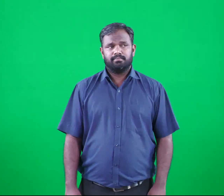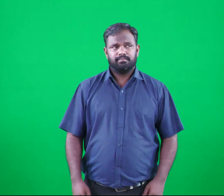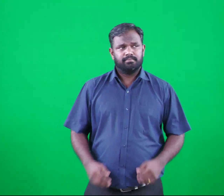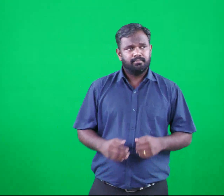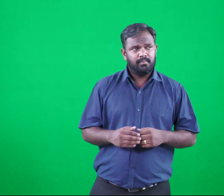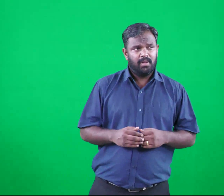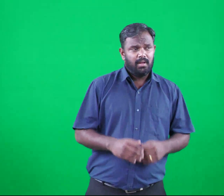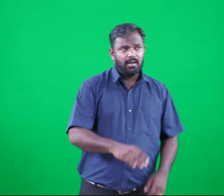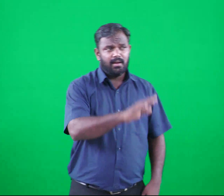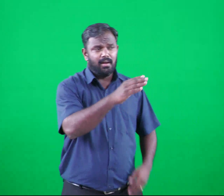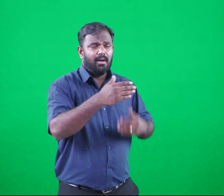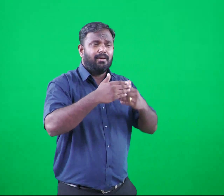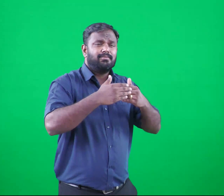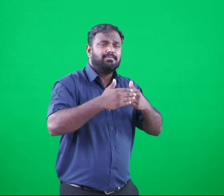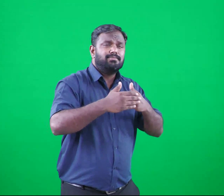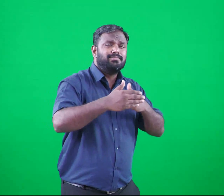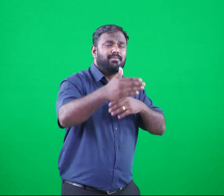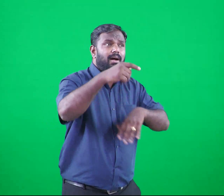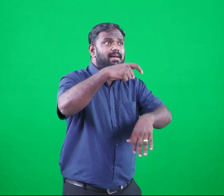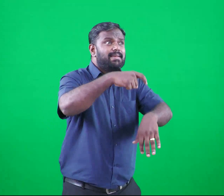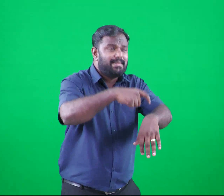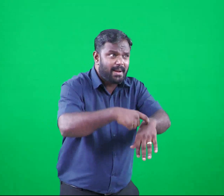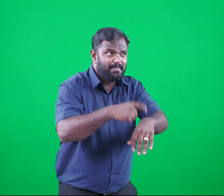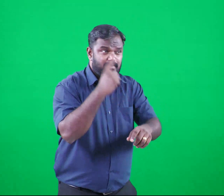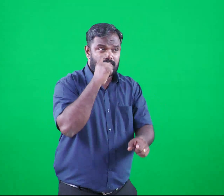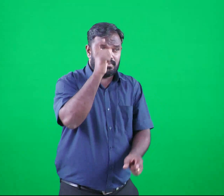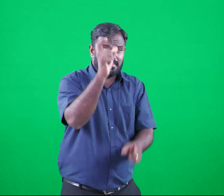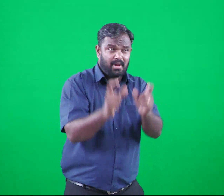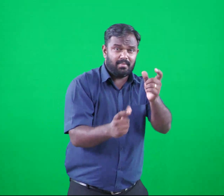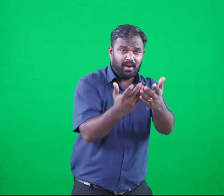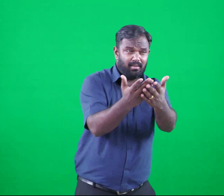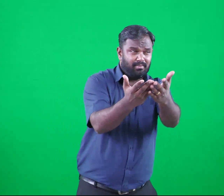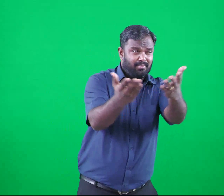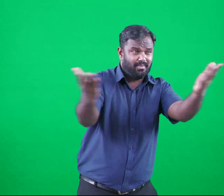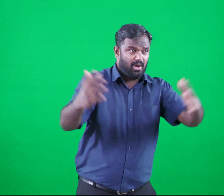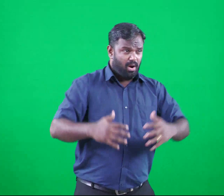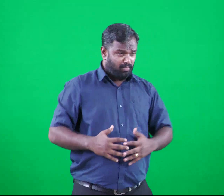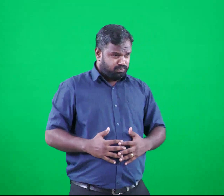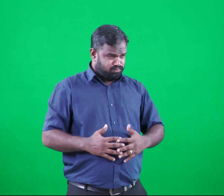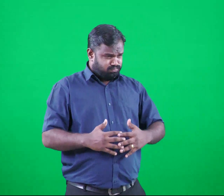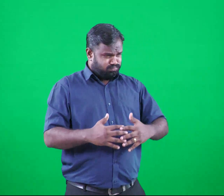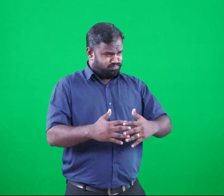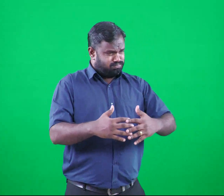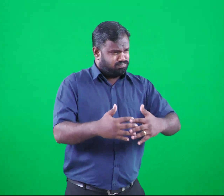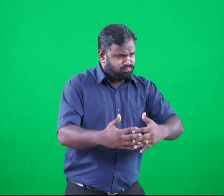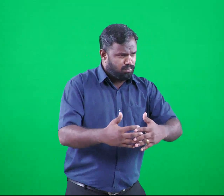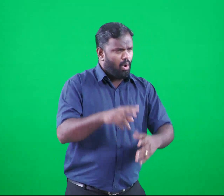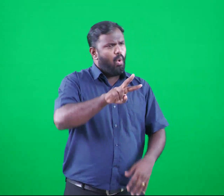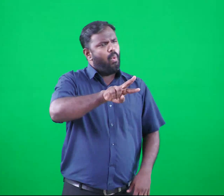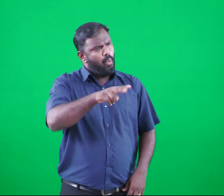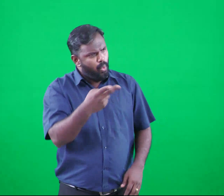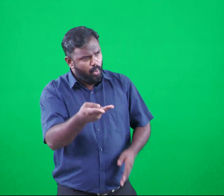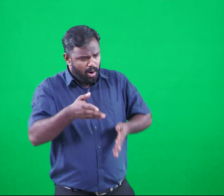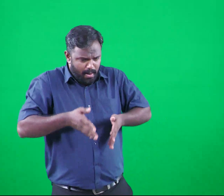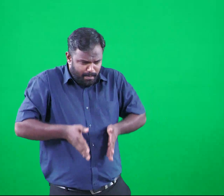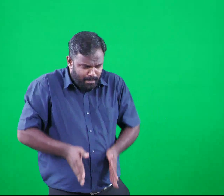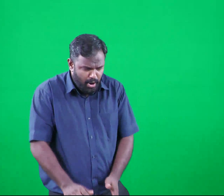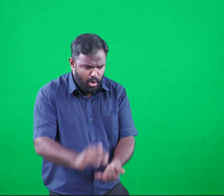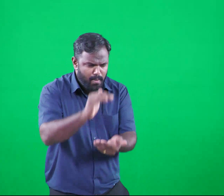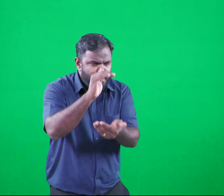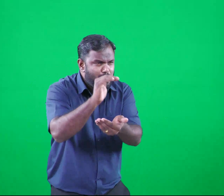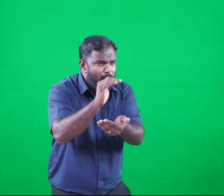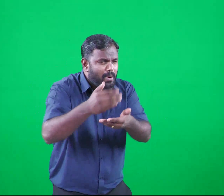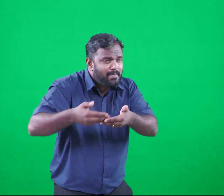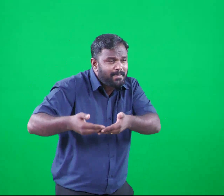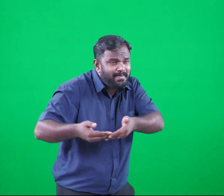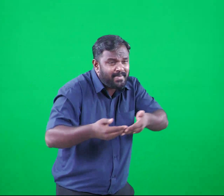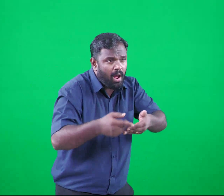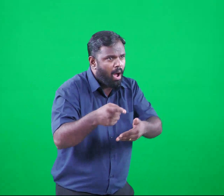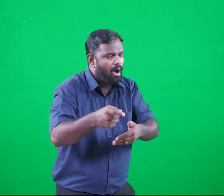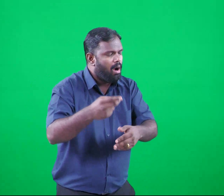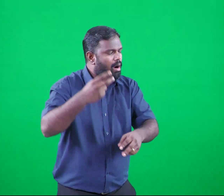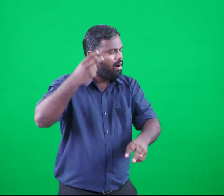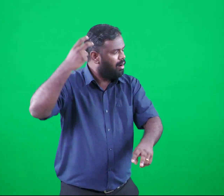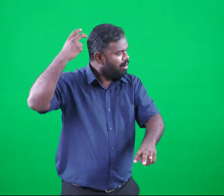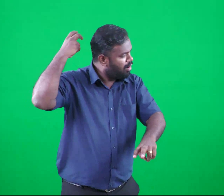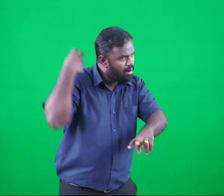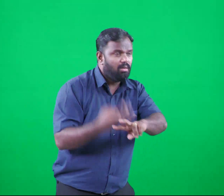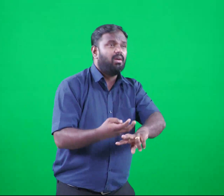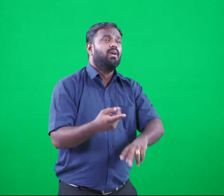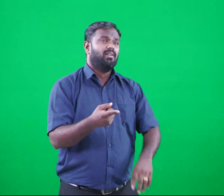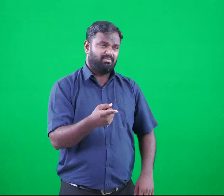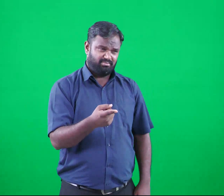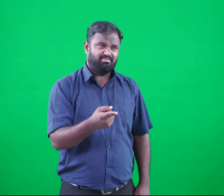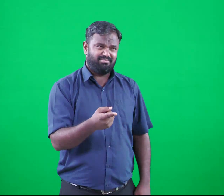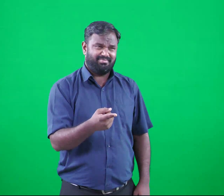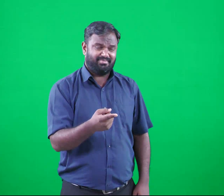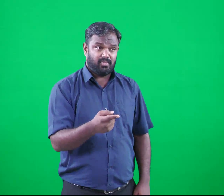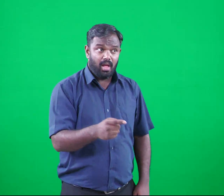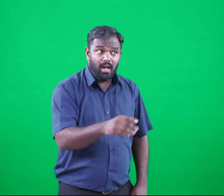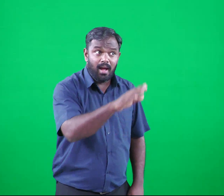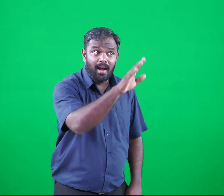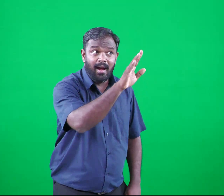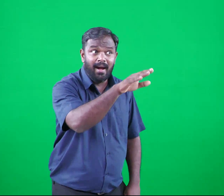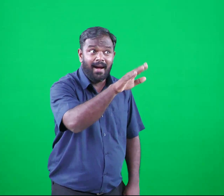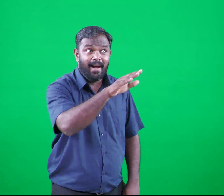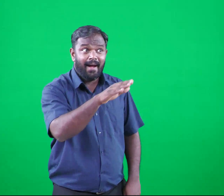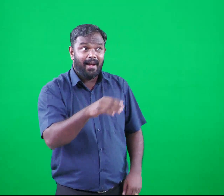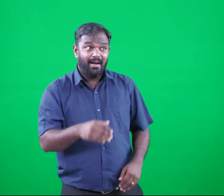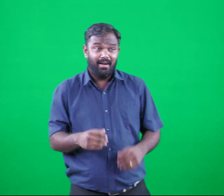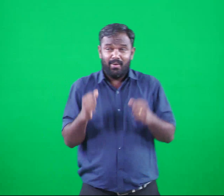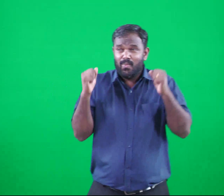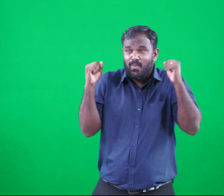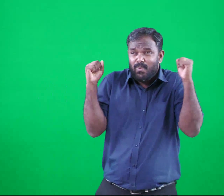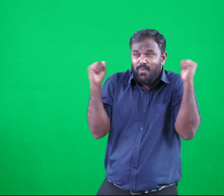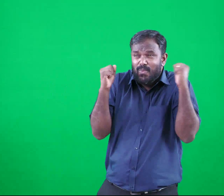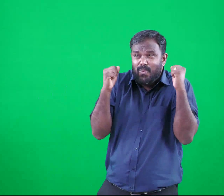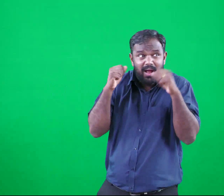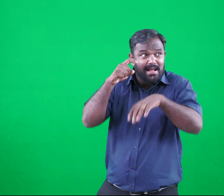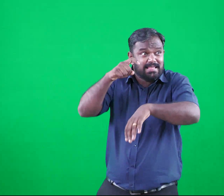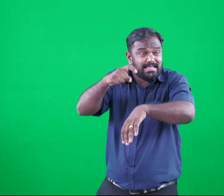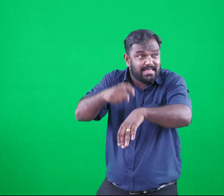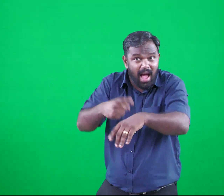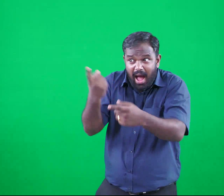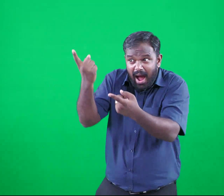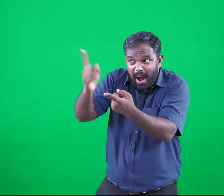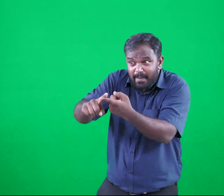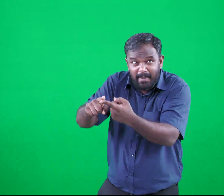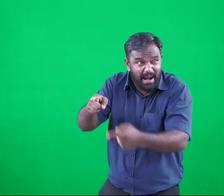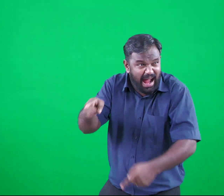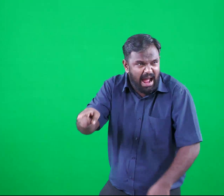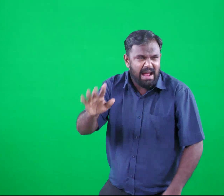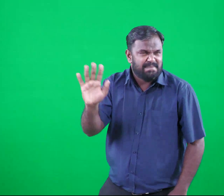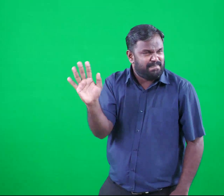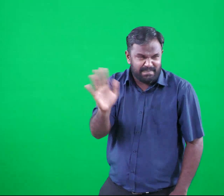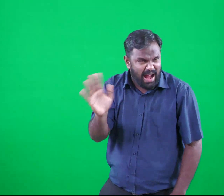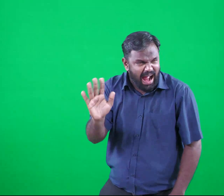How miserable those days will be for pregnant and nursing mothers!